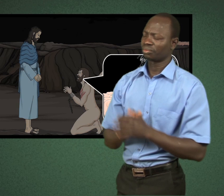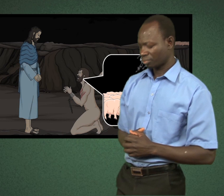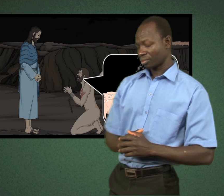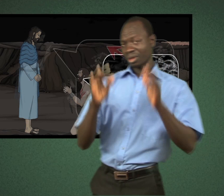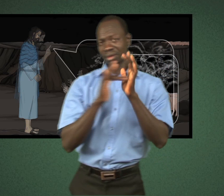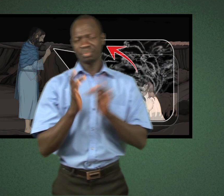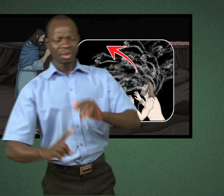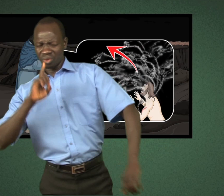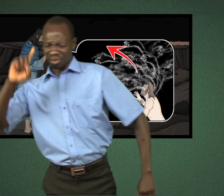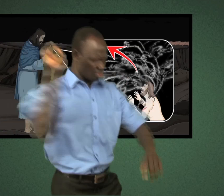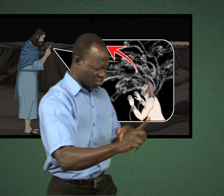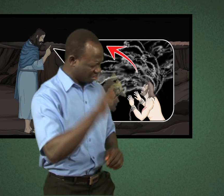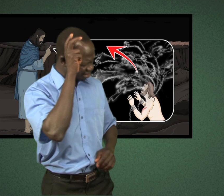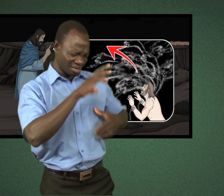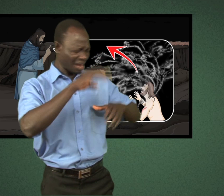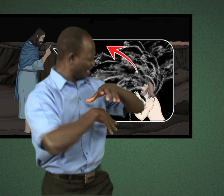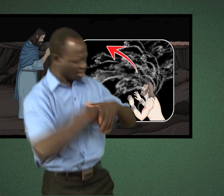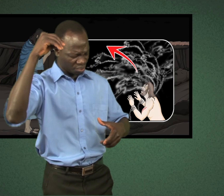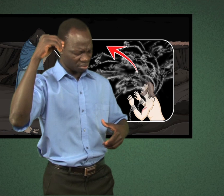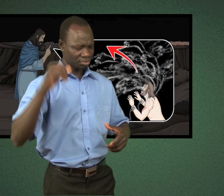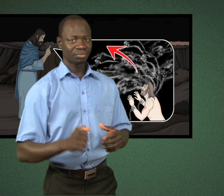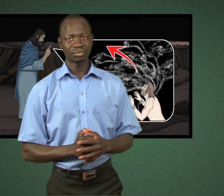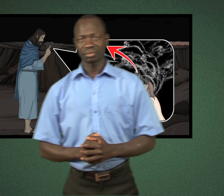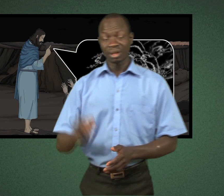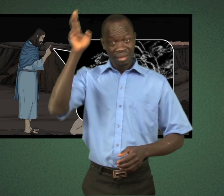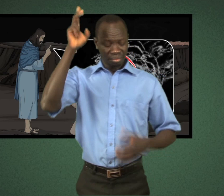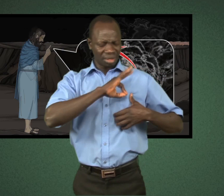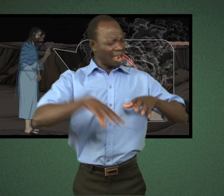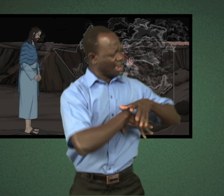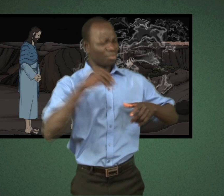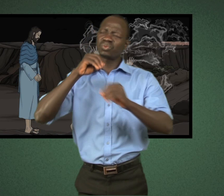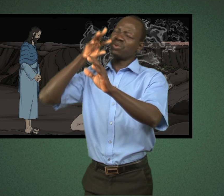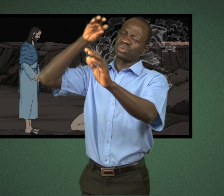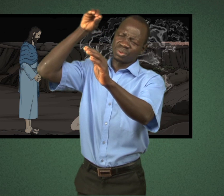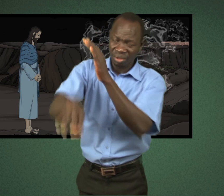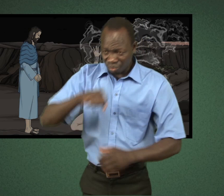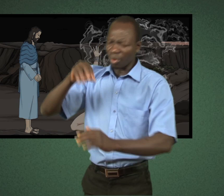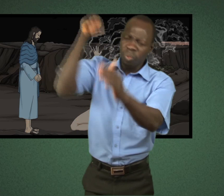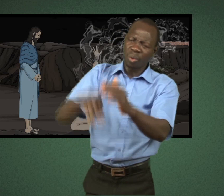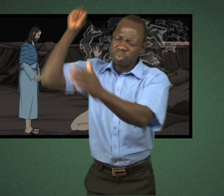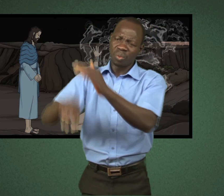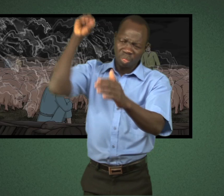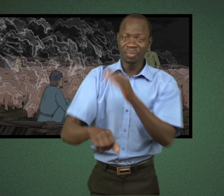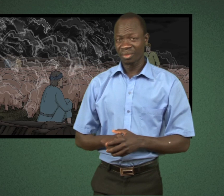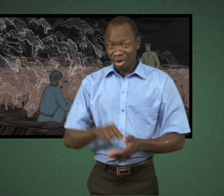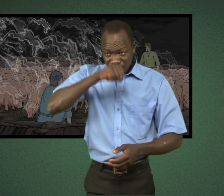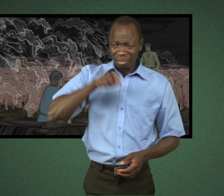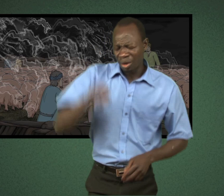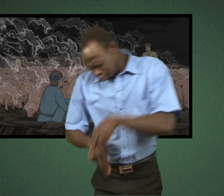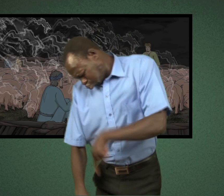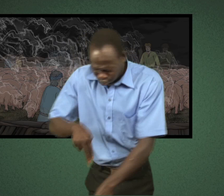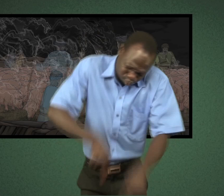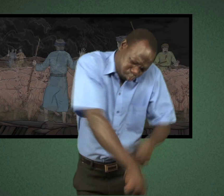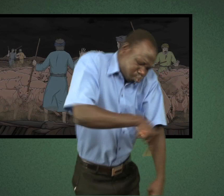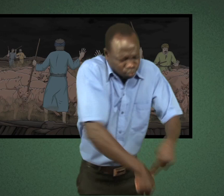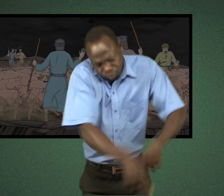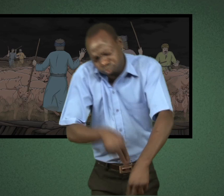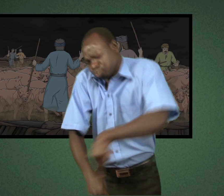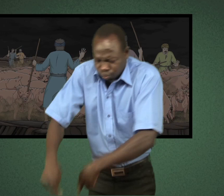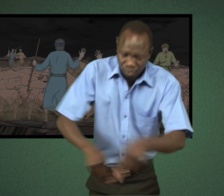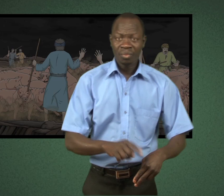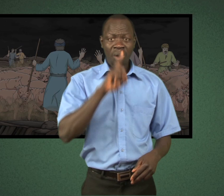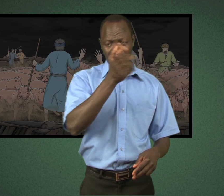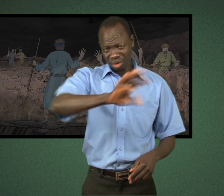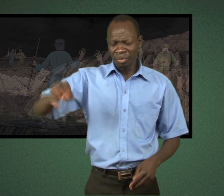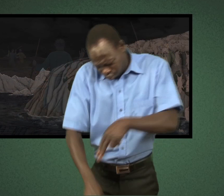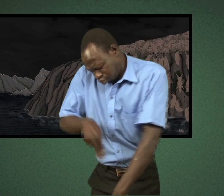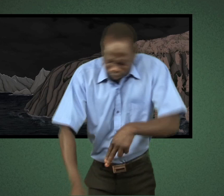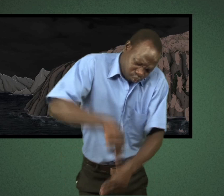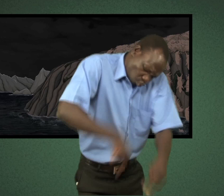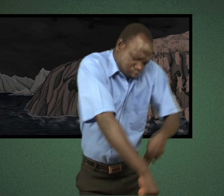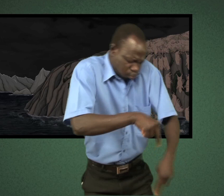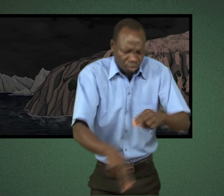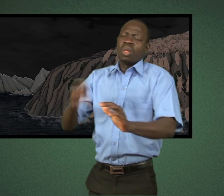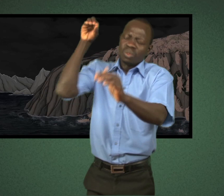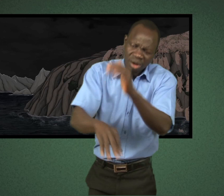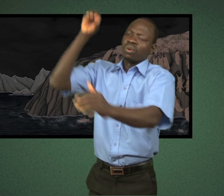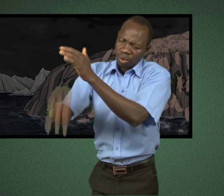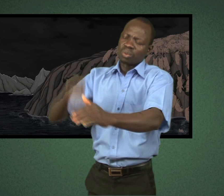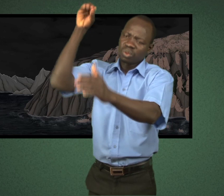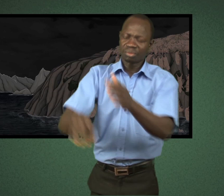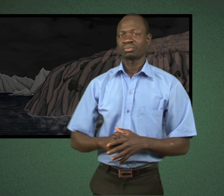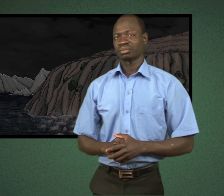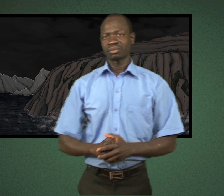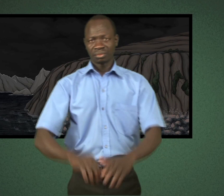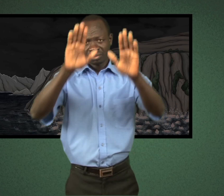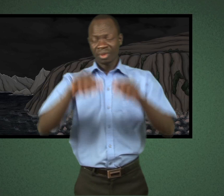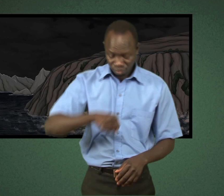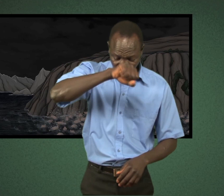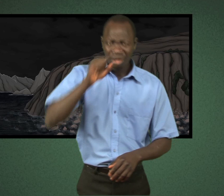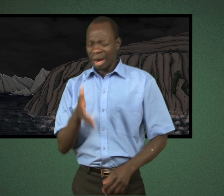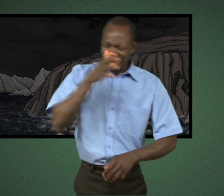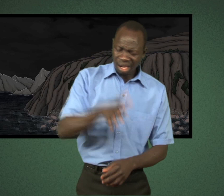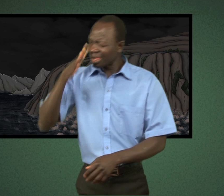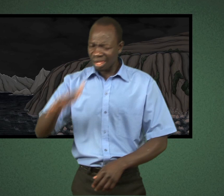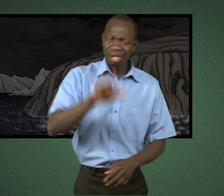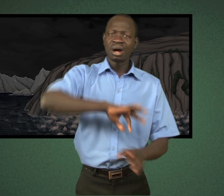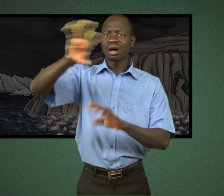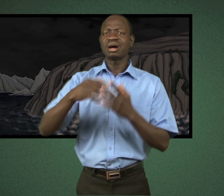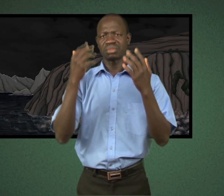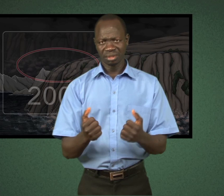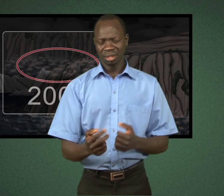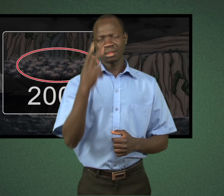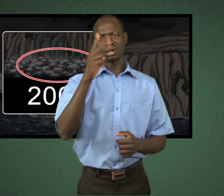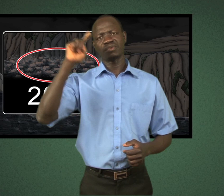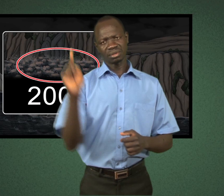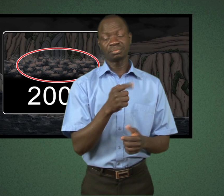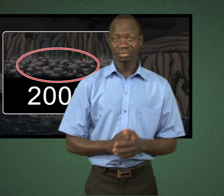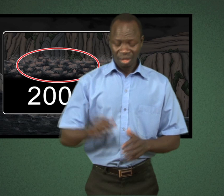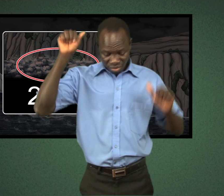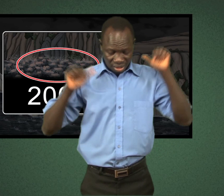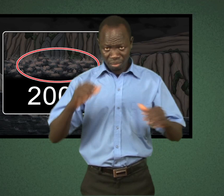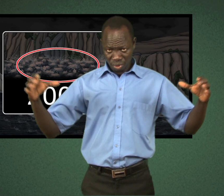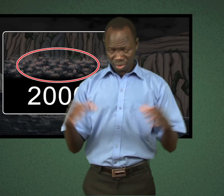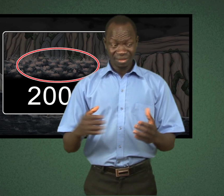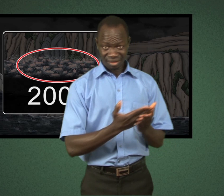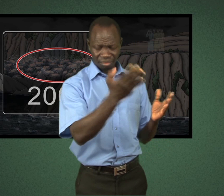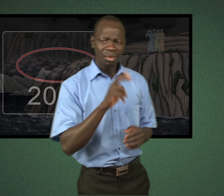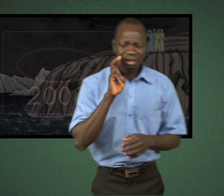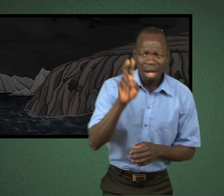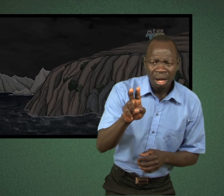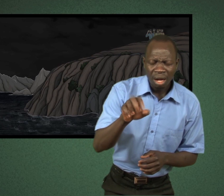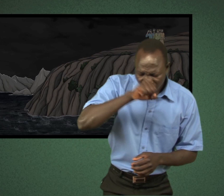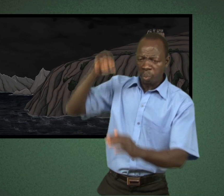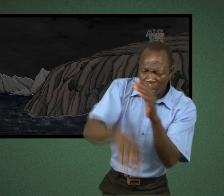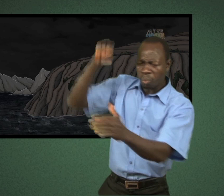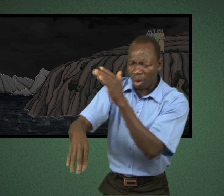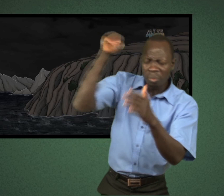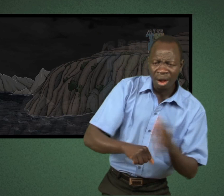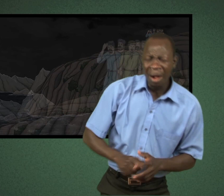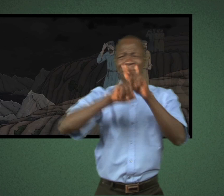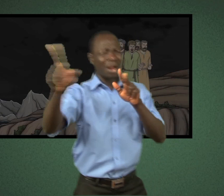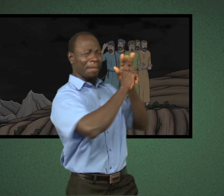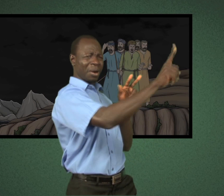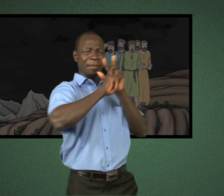He gave them permission, and the unclean spirits came out and went into the pigs, and the herd of about two thousand rushed down the steep bank into the sea and drowned in the water.